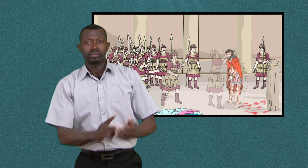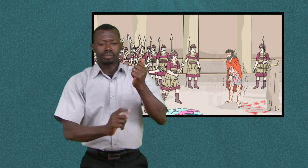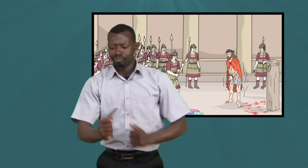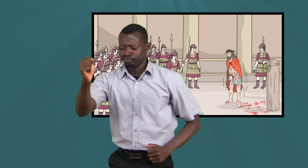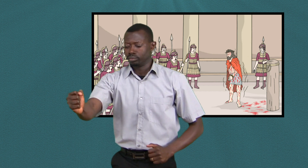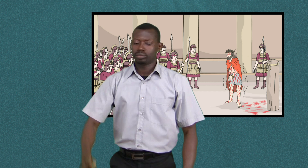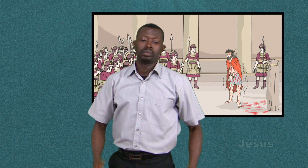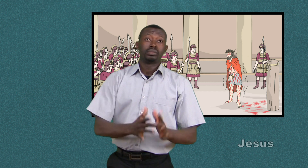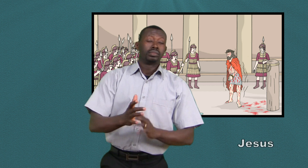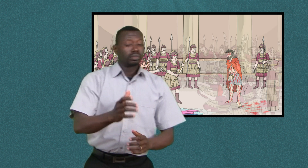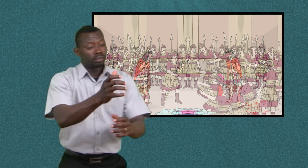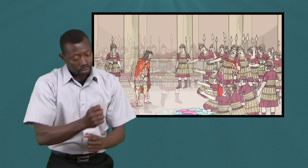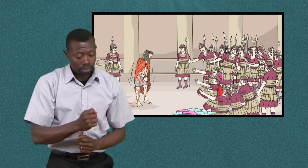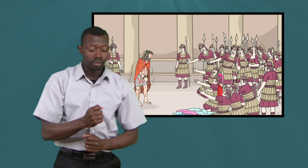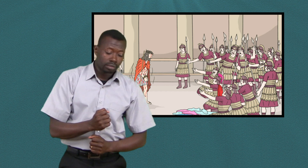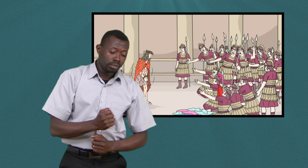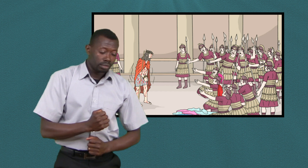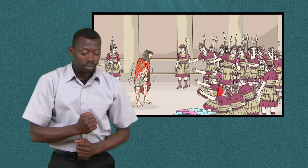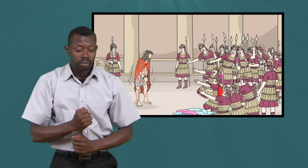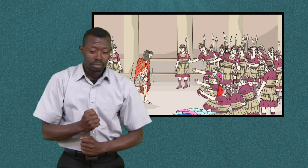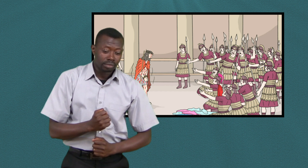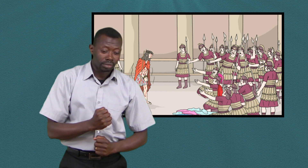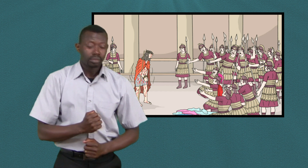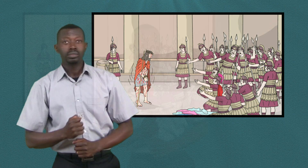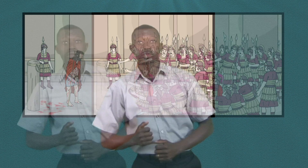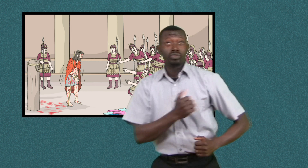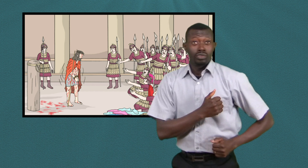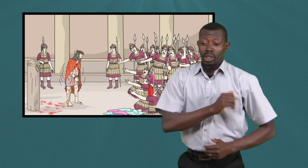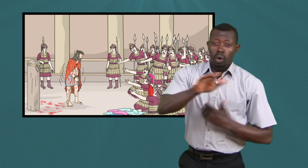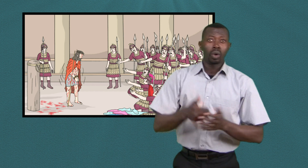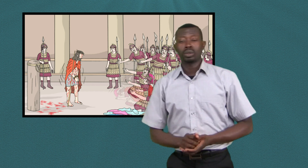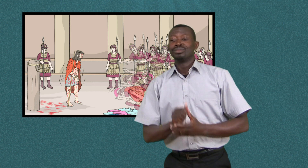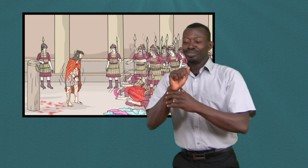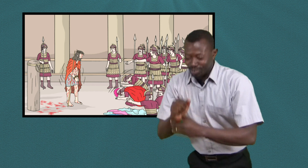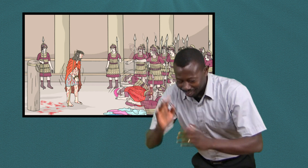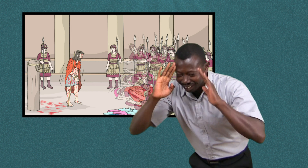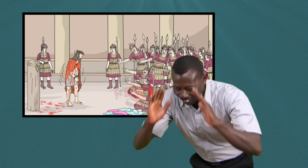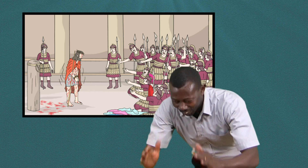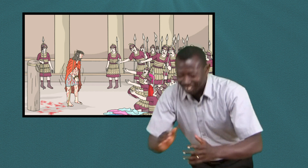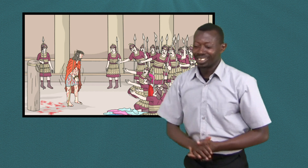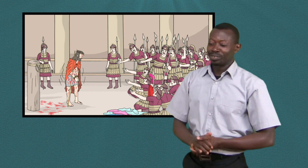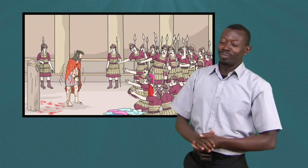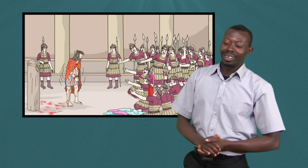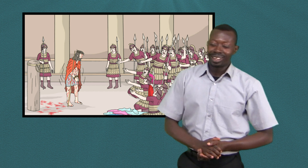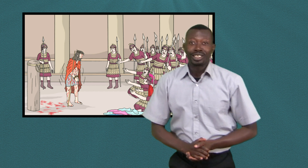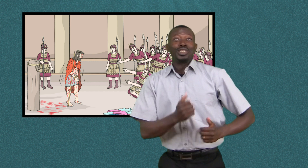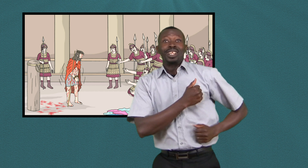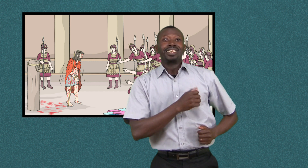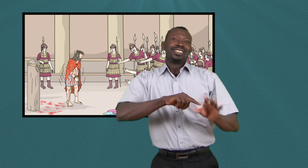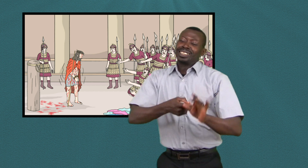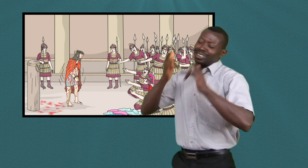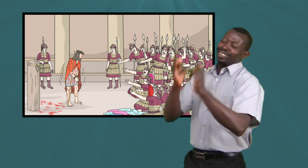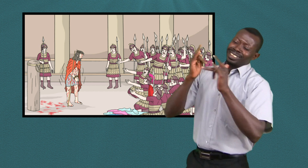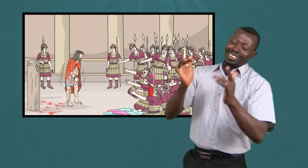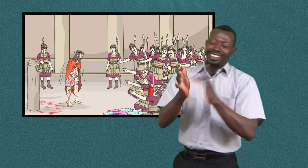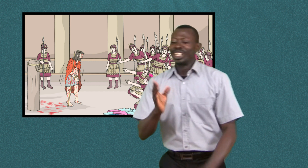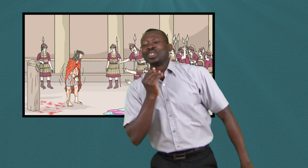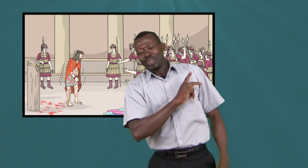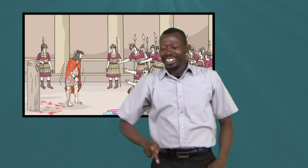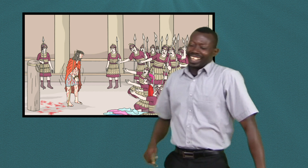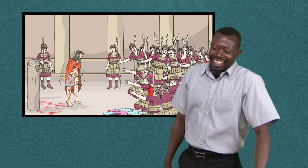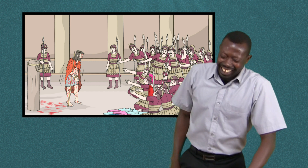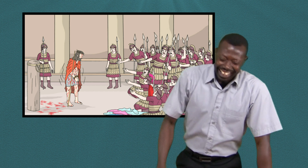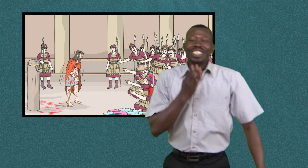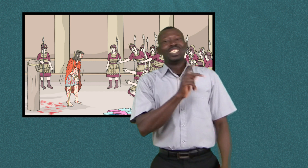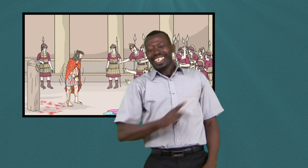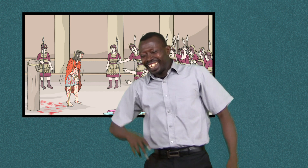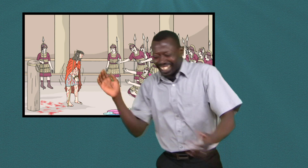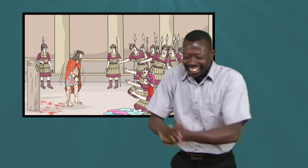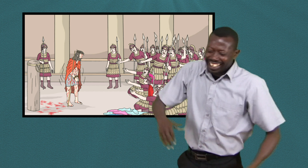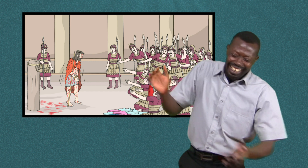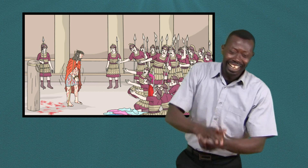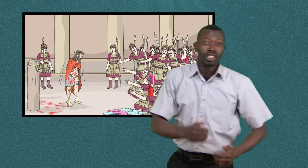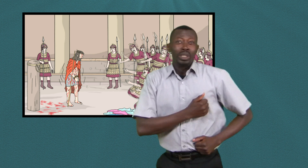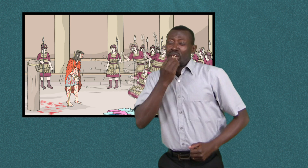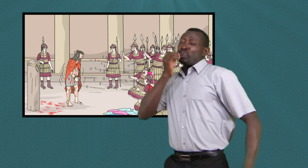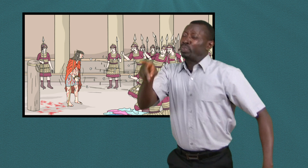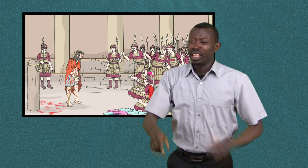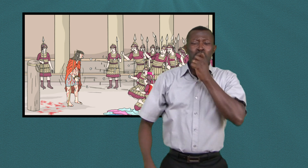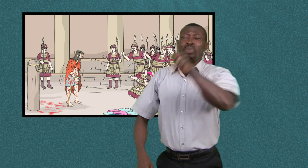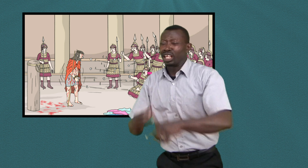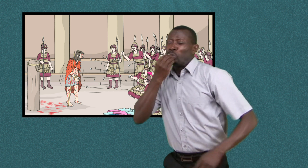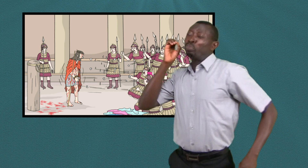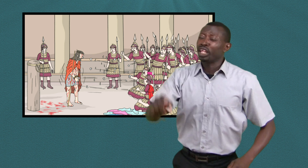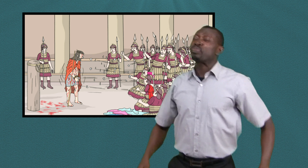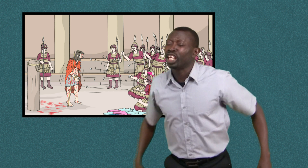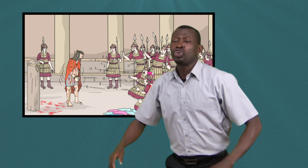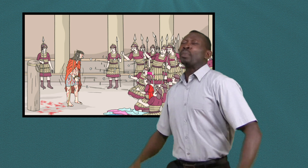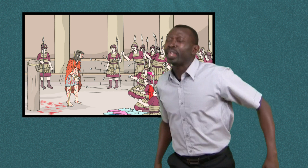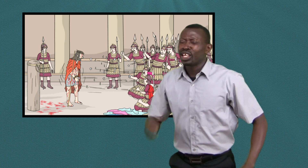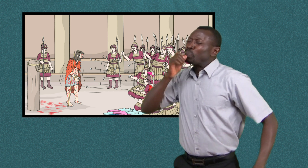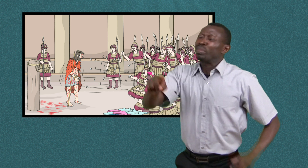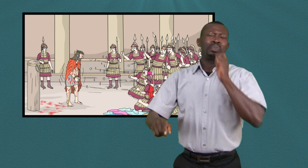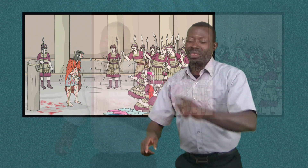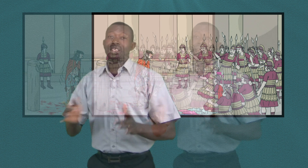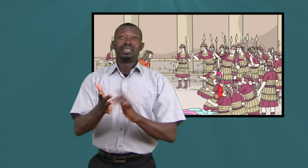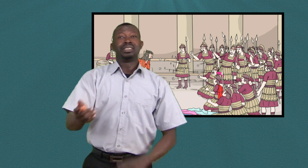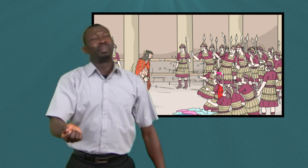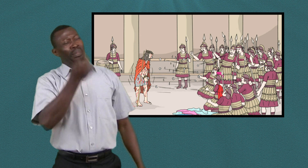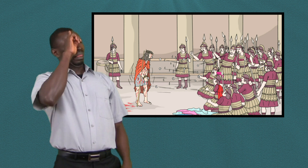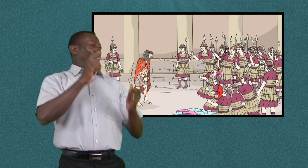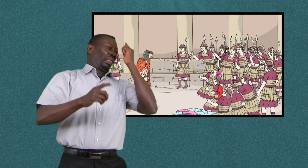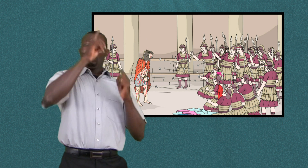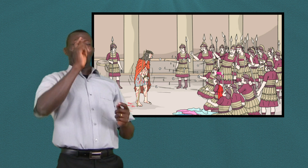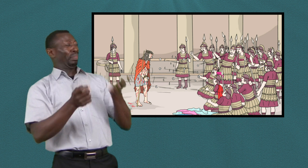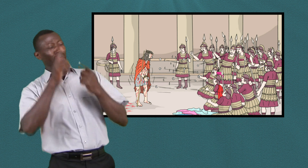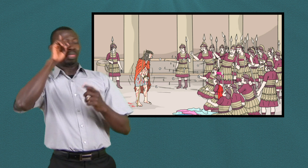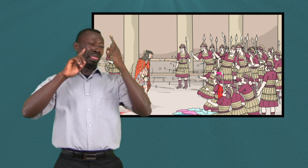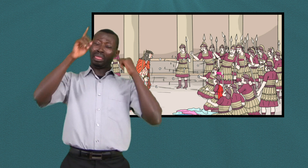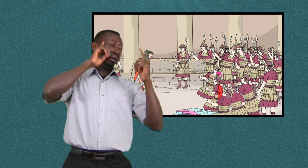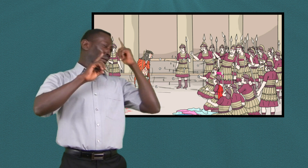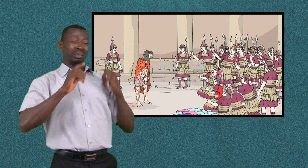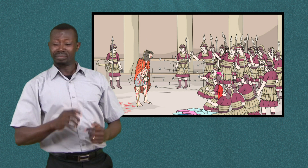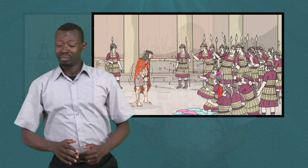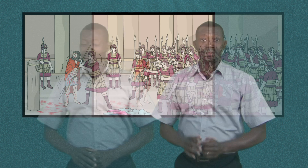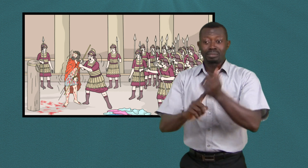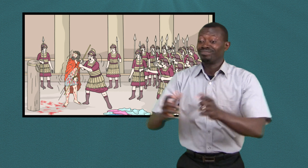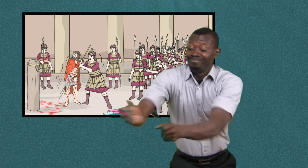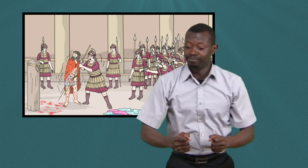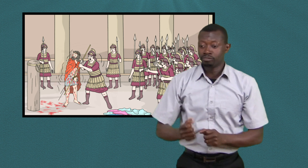They put a staff in His right hand and knelt down before Him to mock Him, saying, “Hail, King of the Jews!”